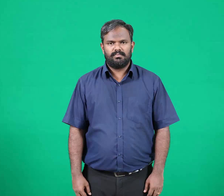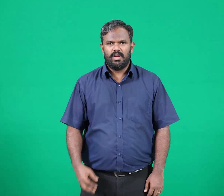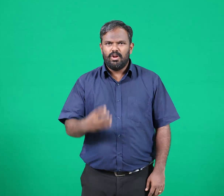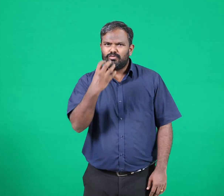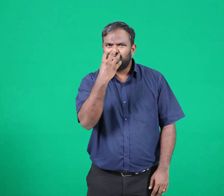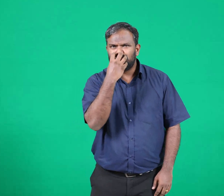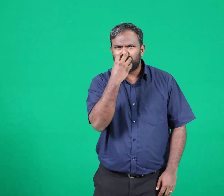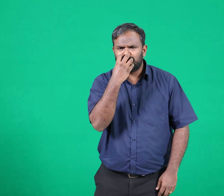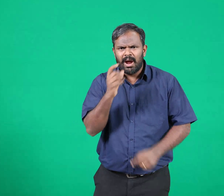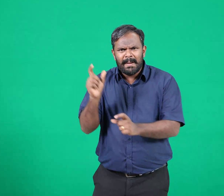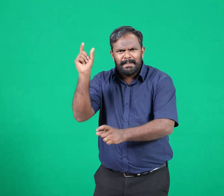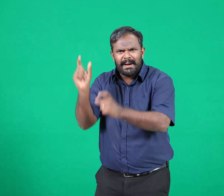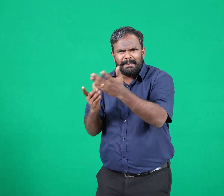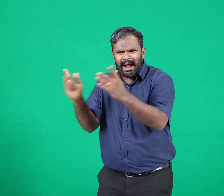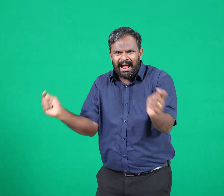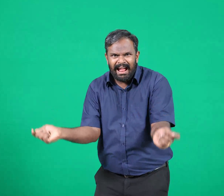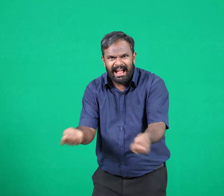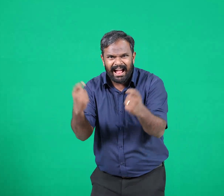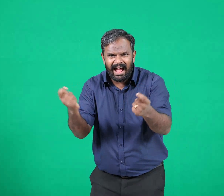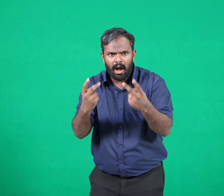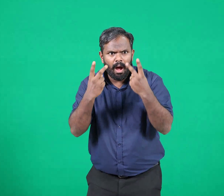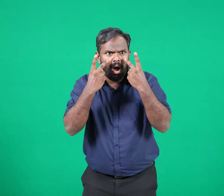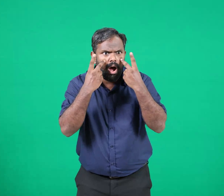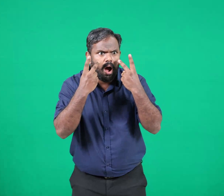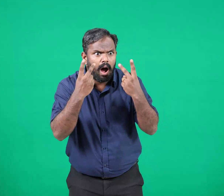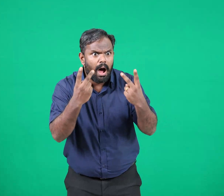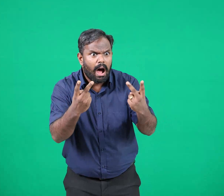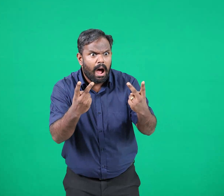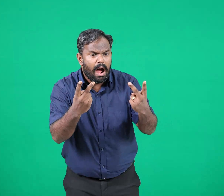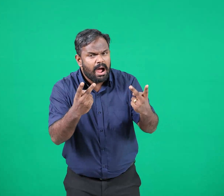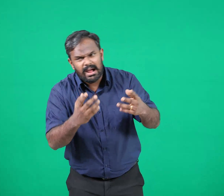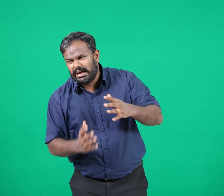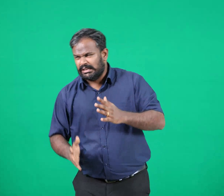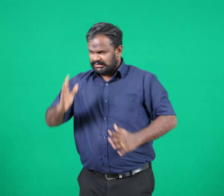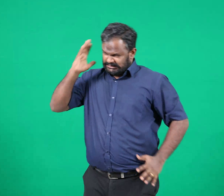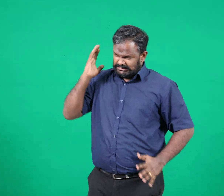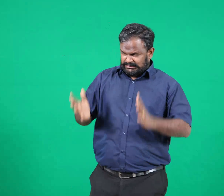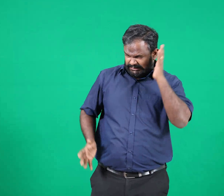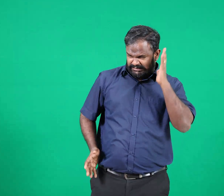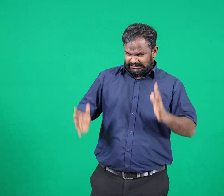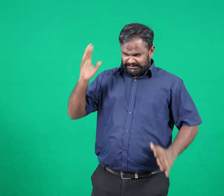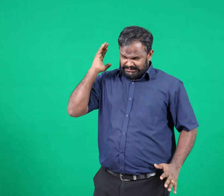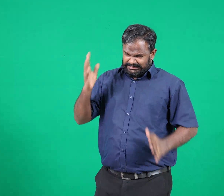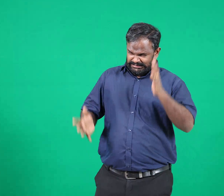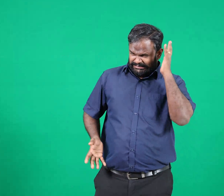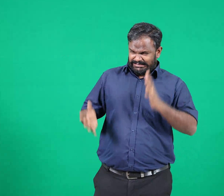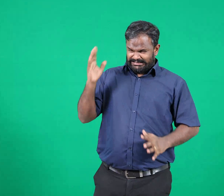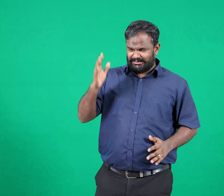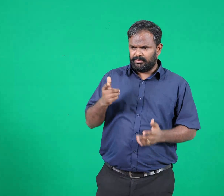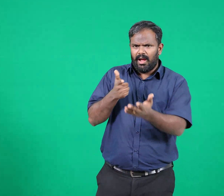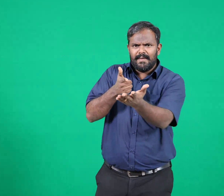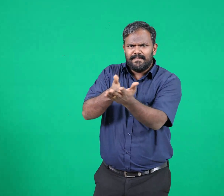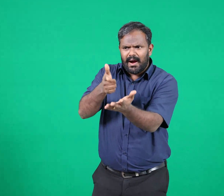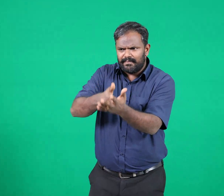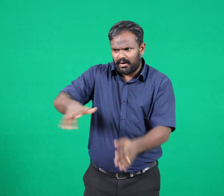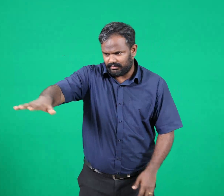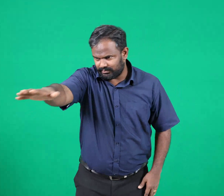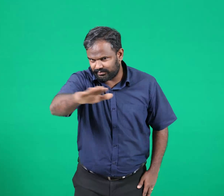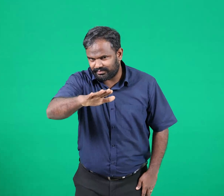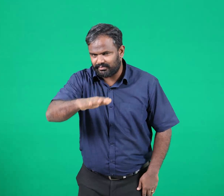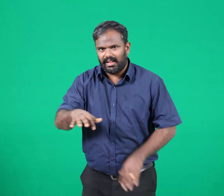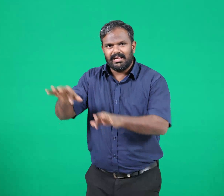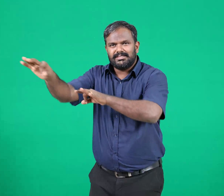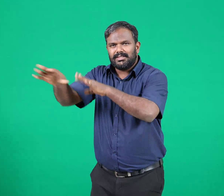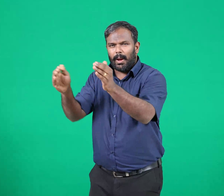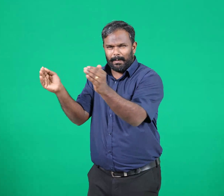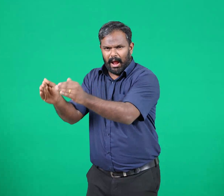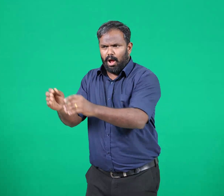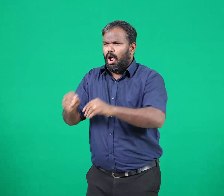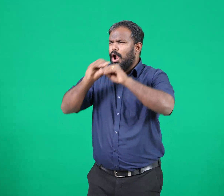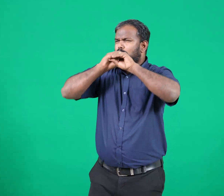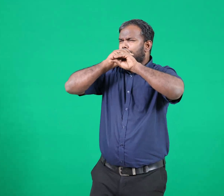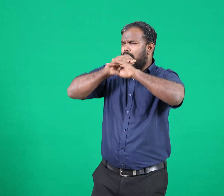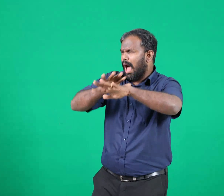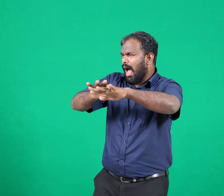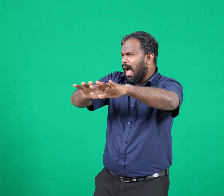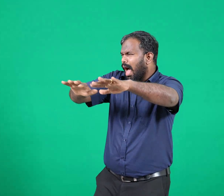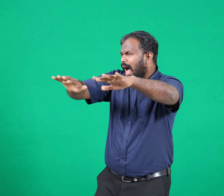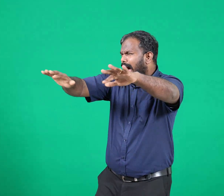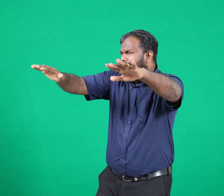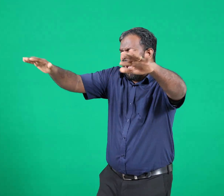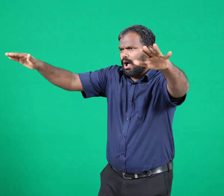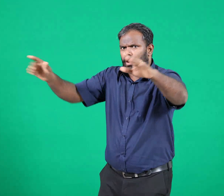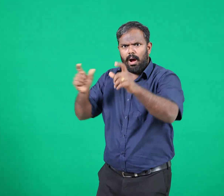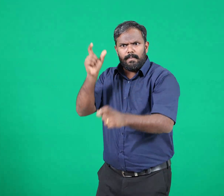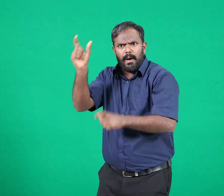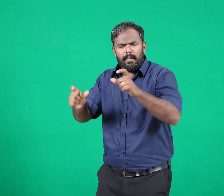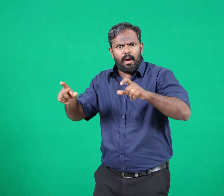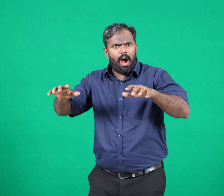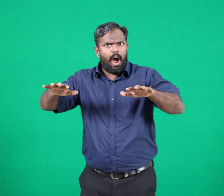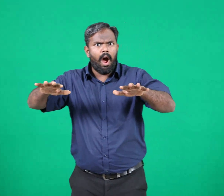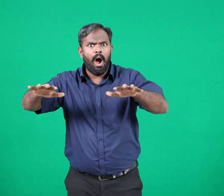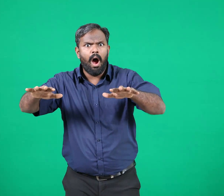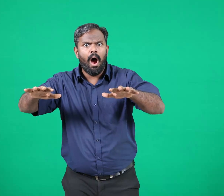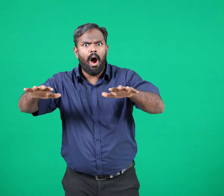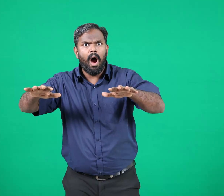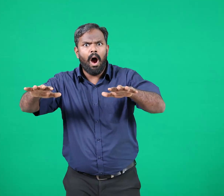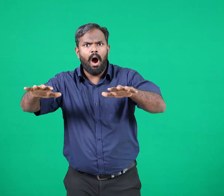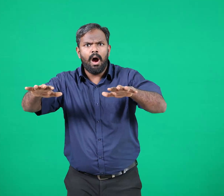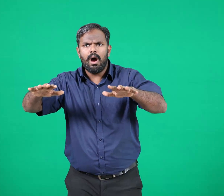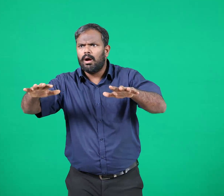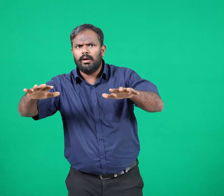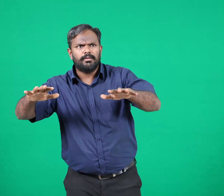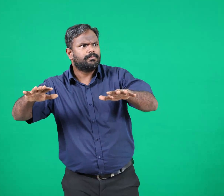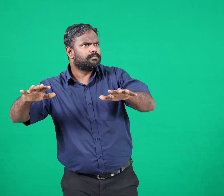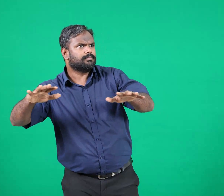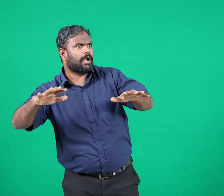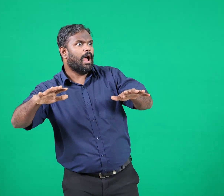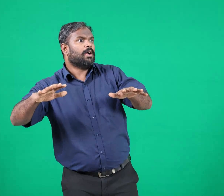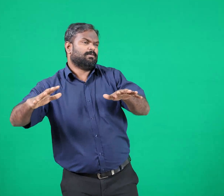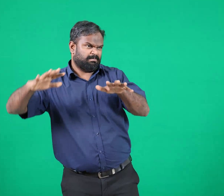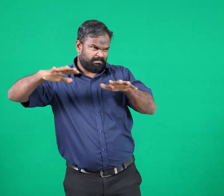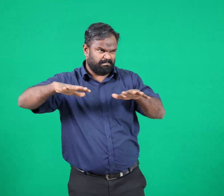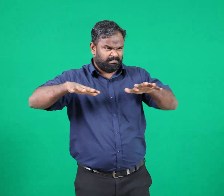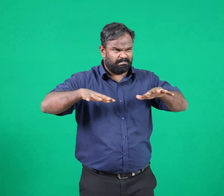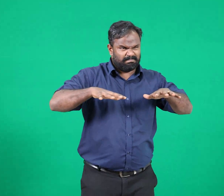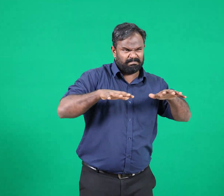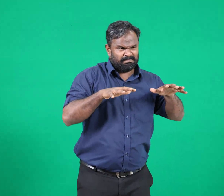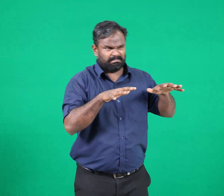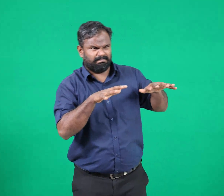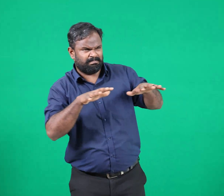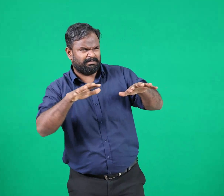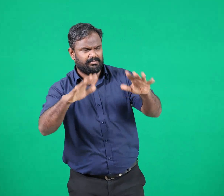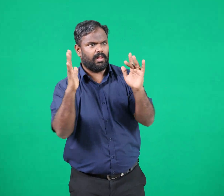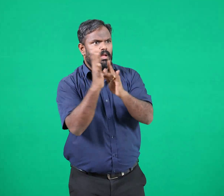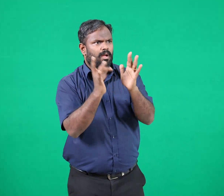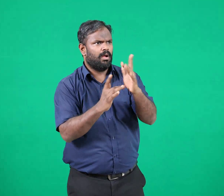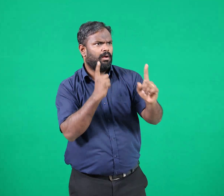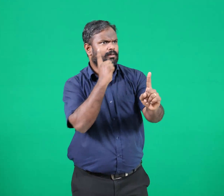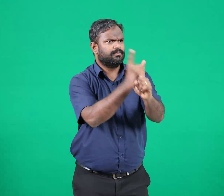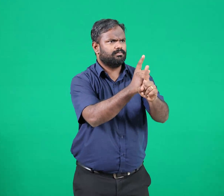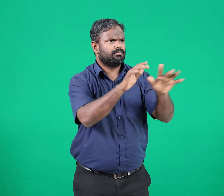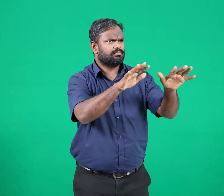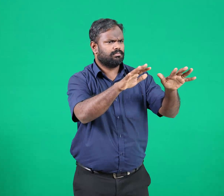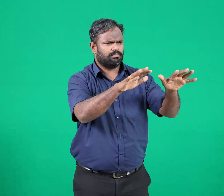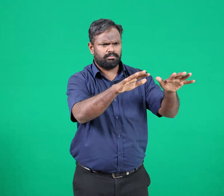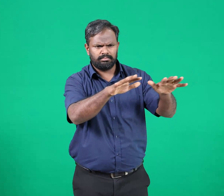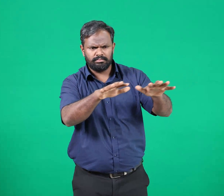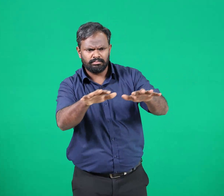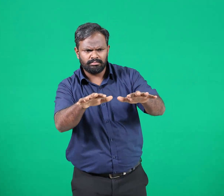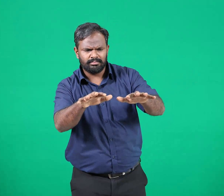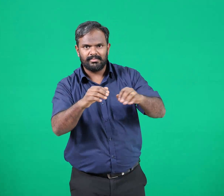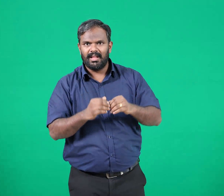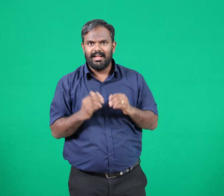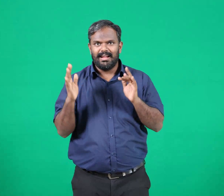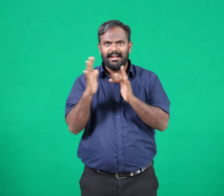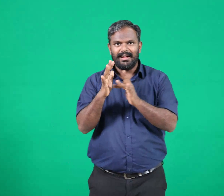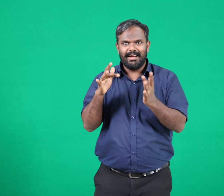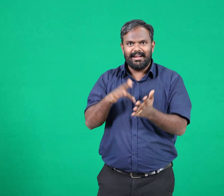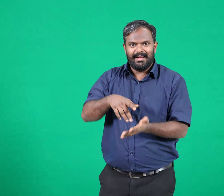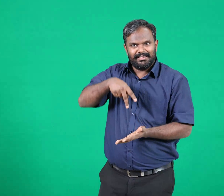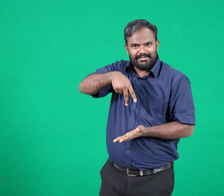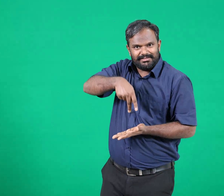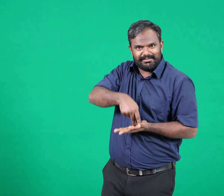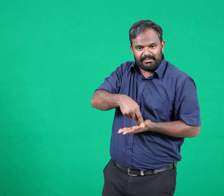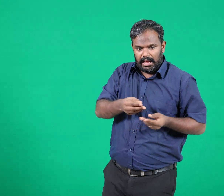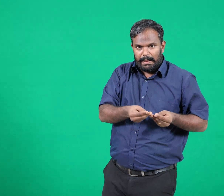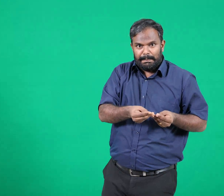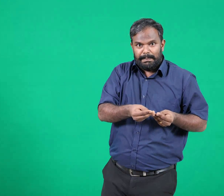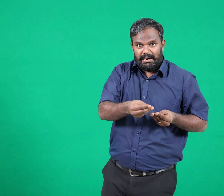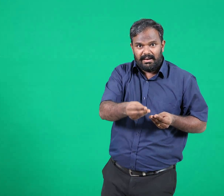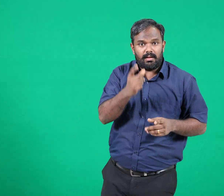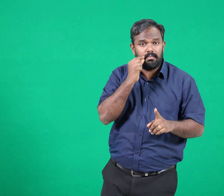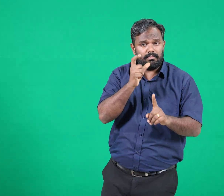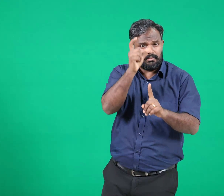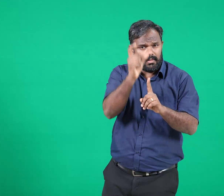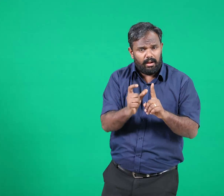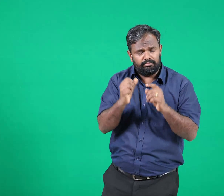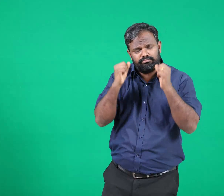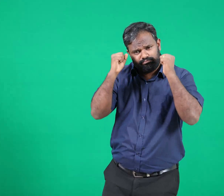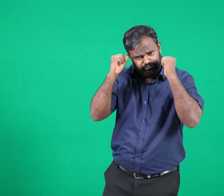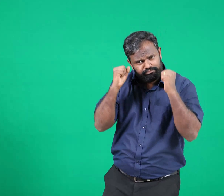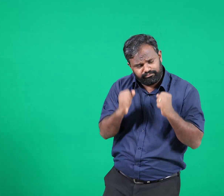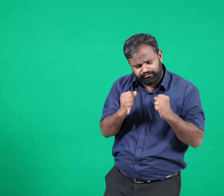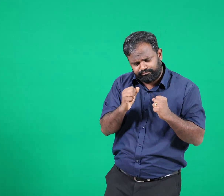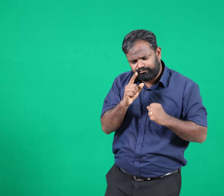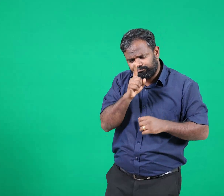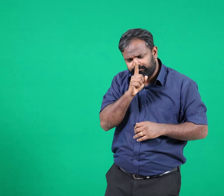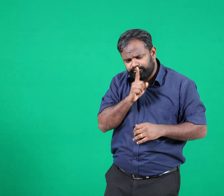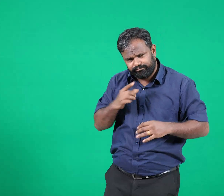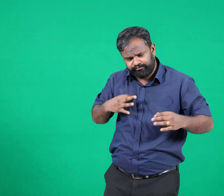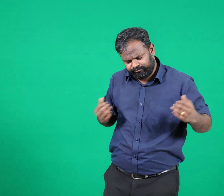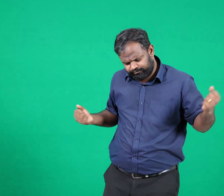When those tending the pigs saw what had happened, they ran off and reported this in the town and countryside. So the people went out to see what had happened.